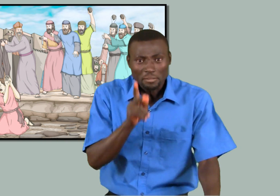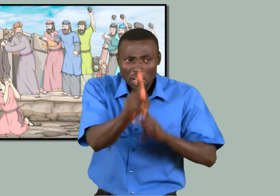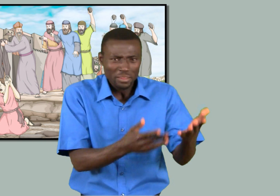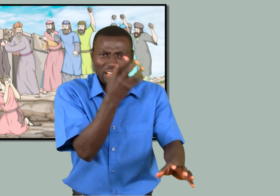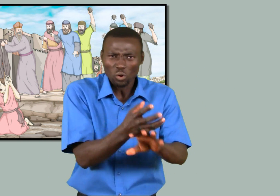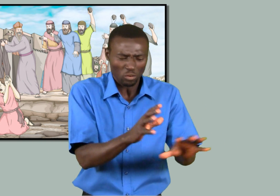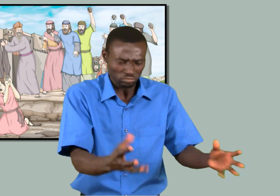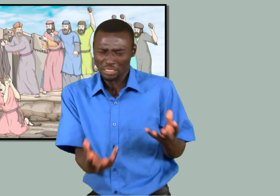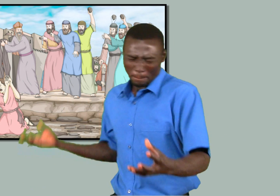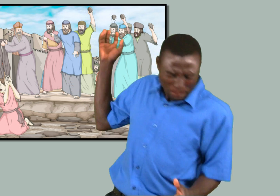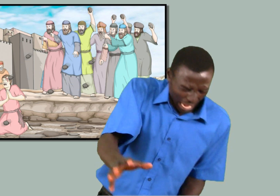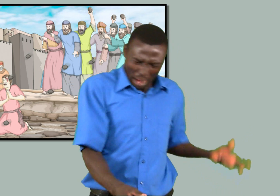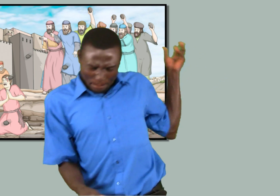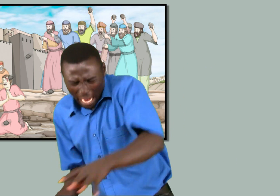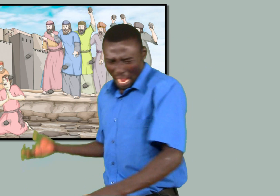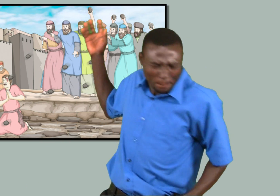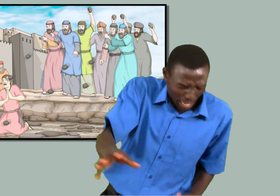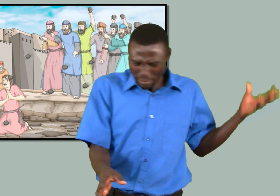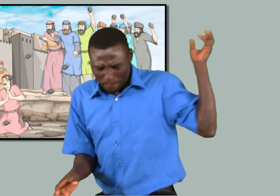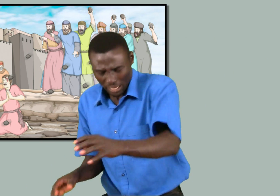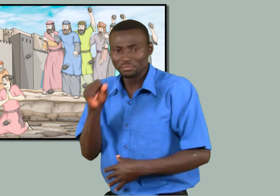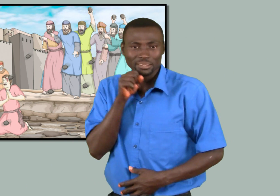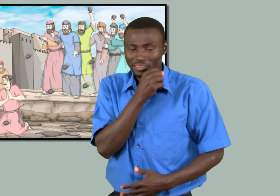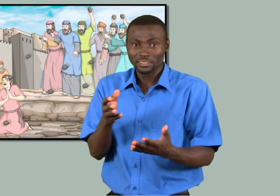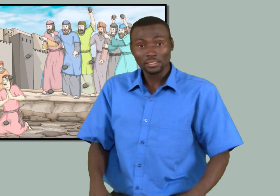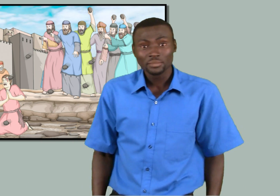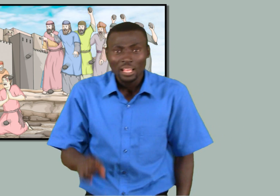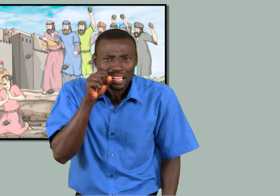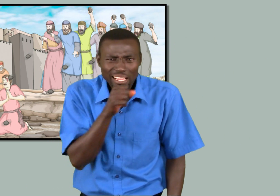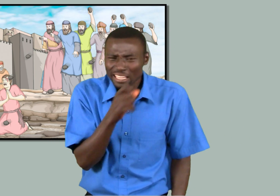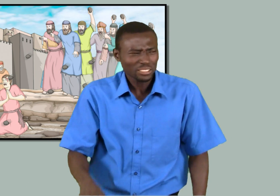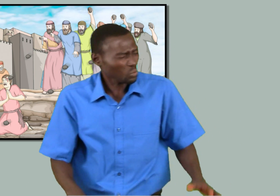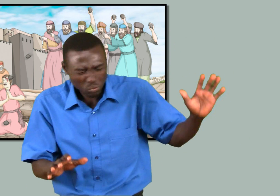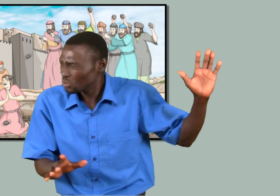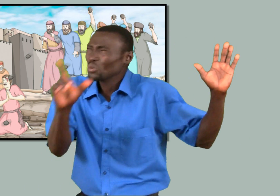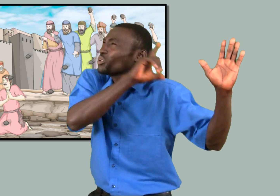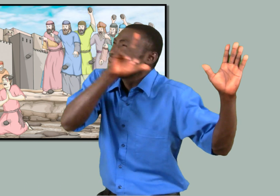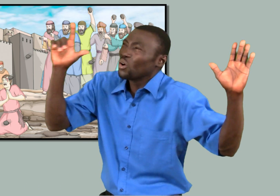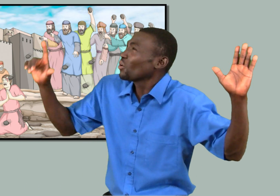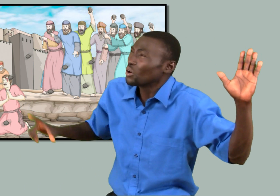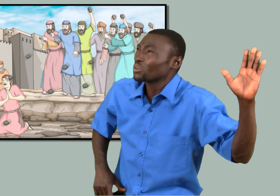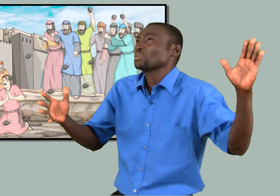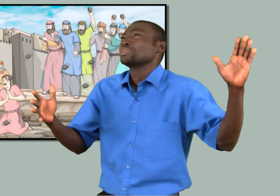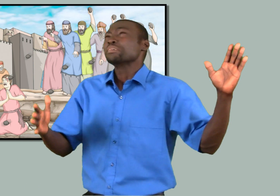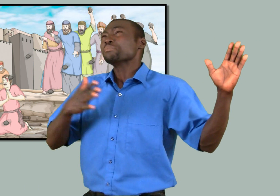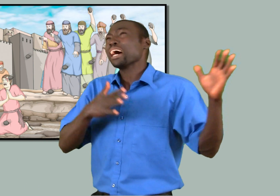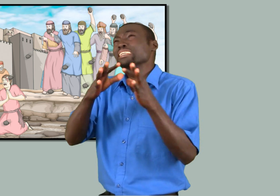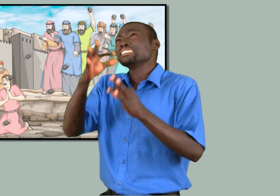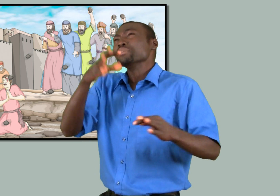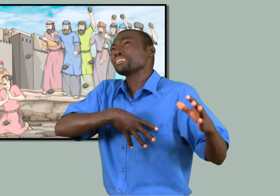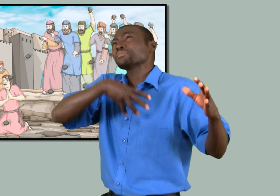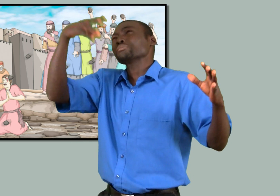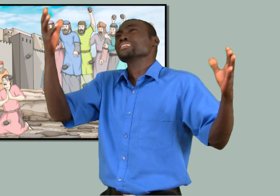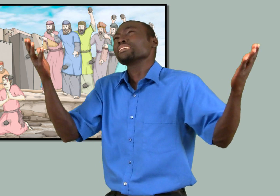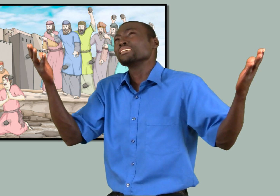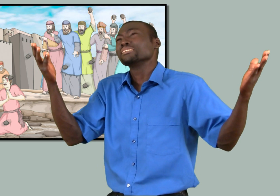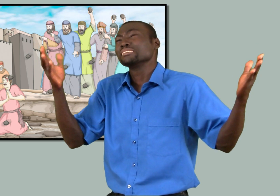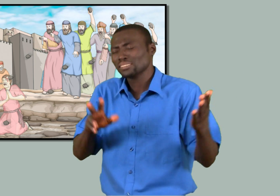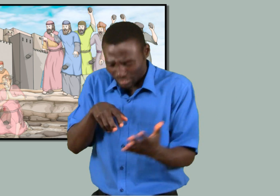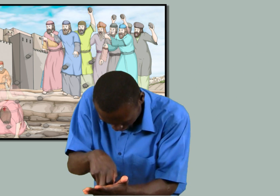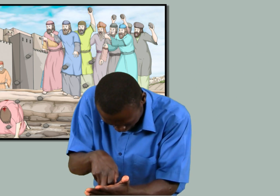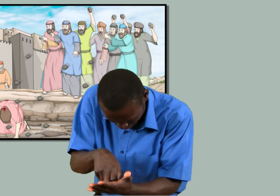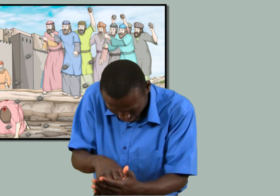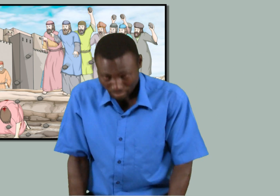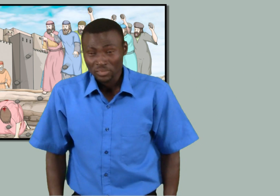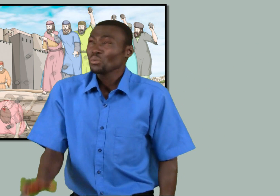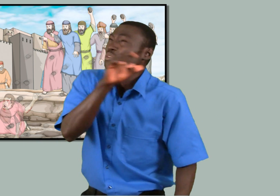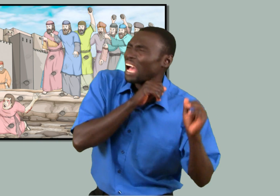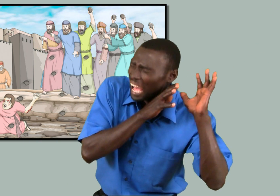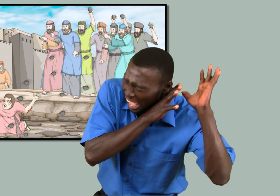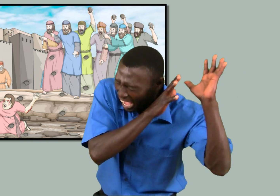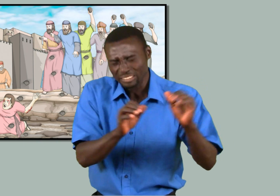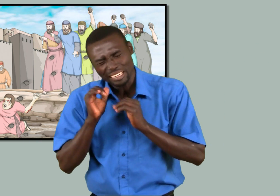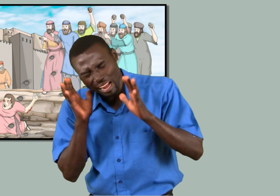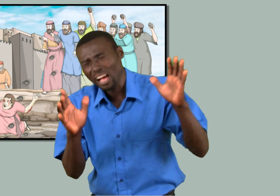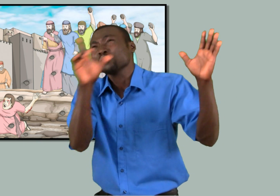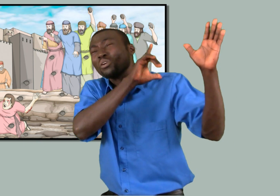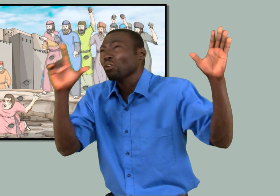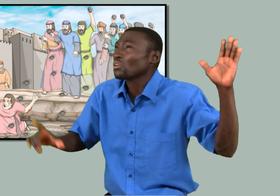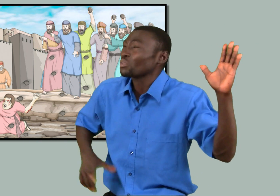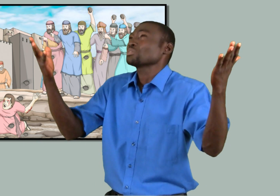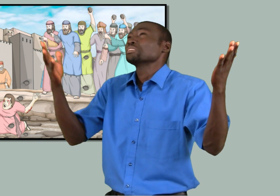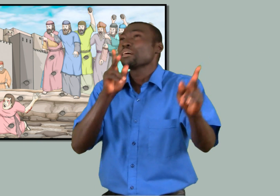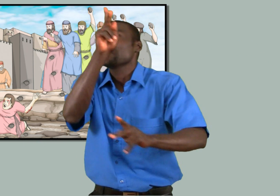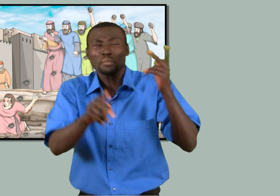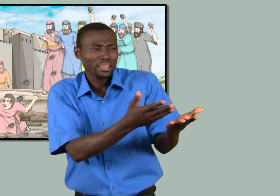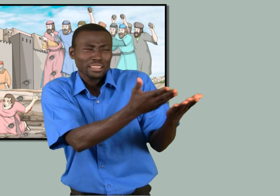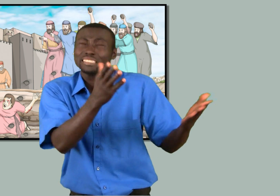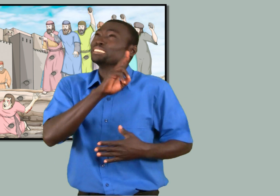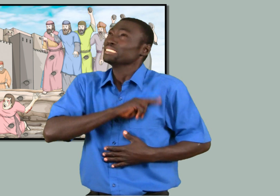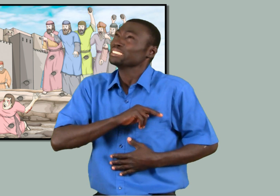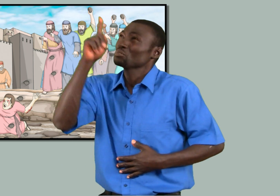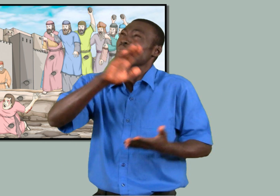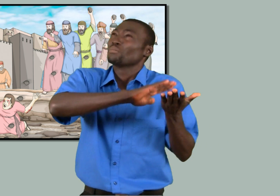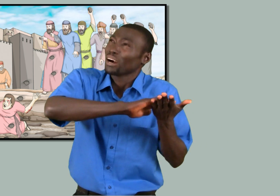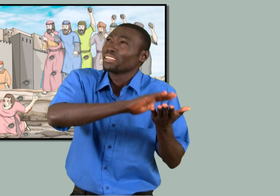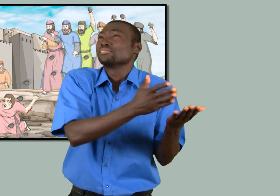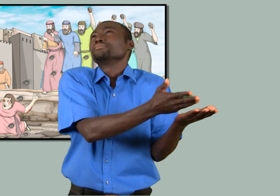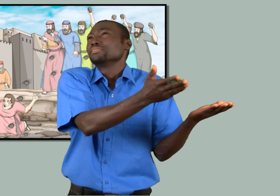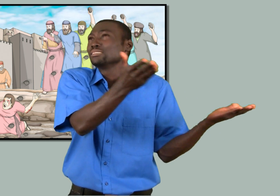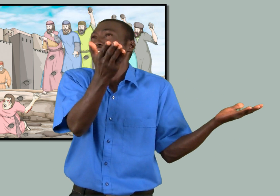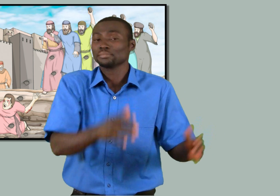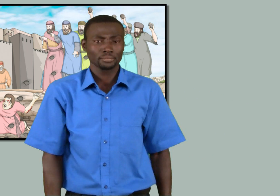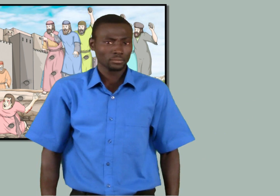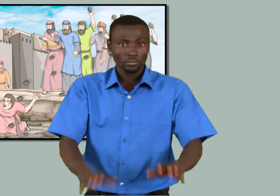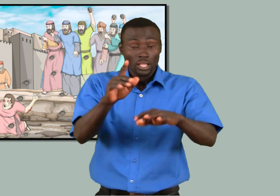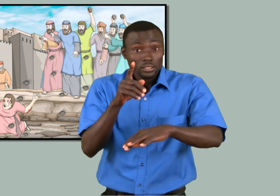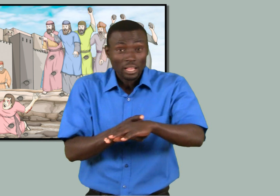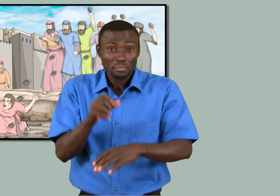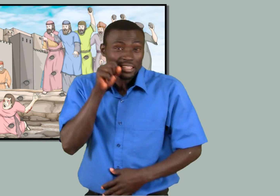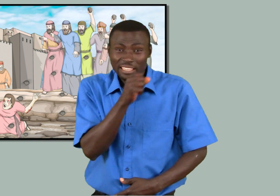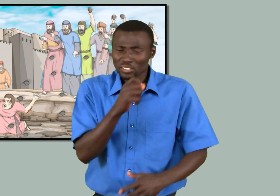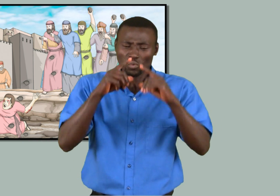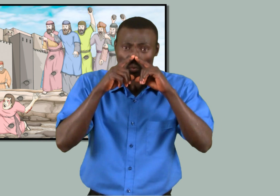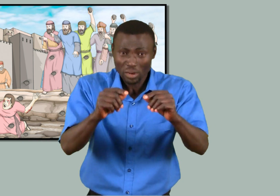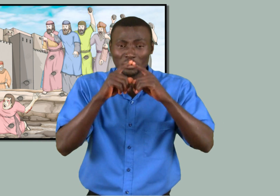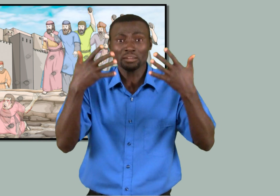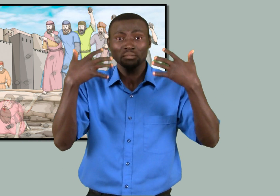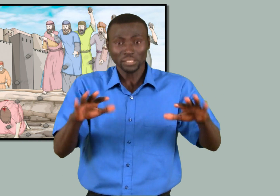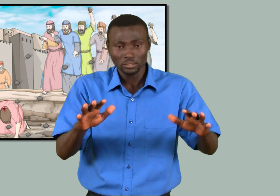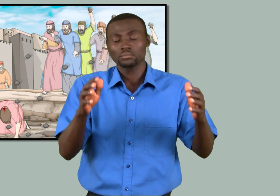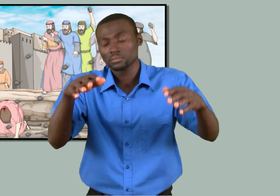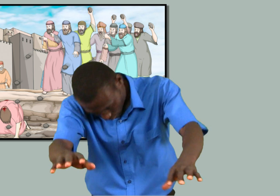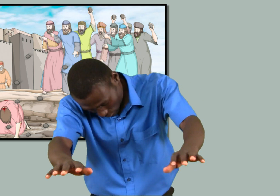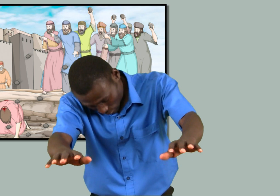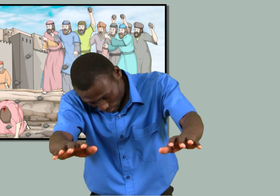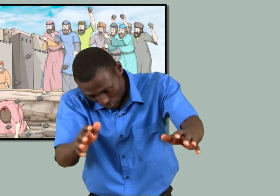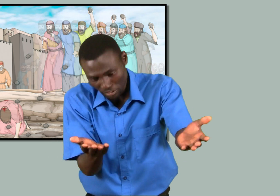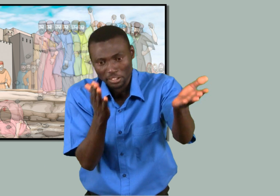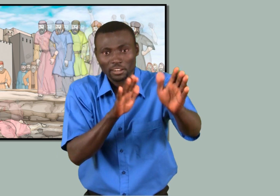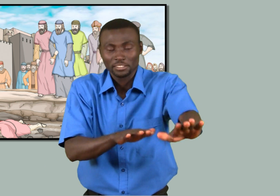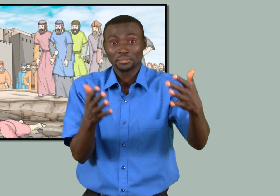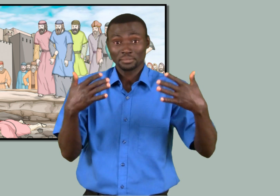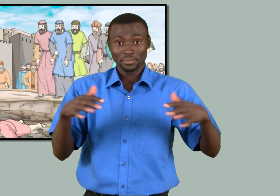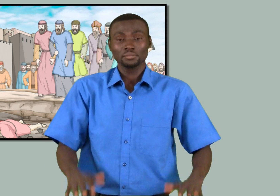Falling on his knees, he cried out in a loud voice, “Lord, do not hold this sin against them.”